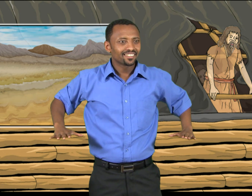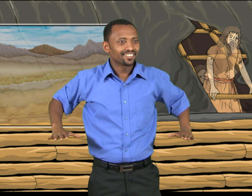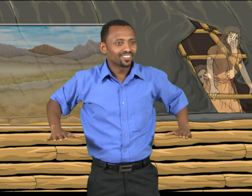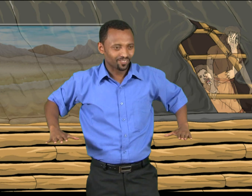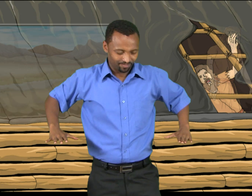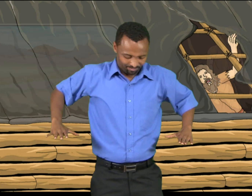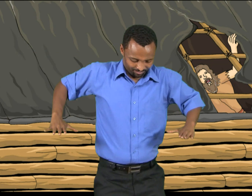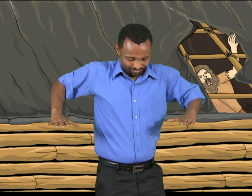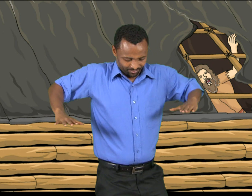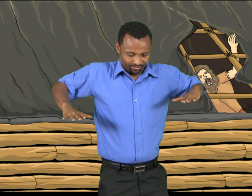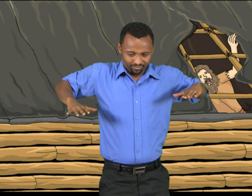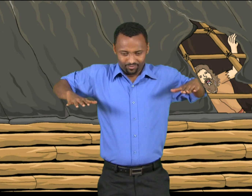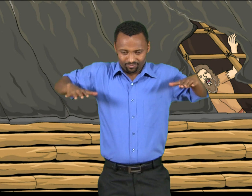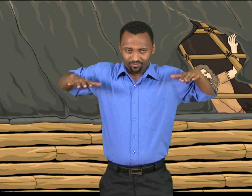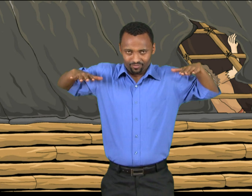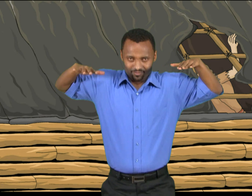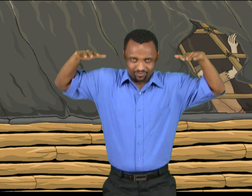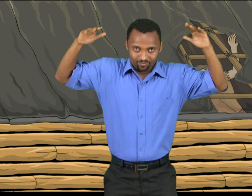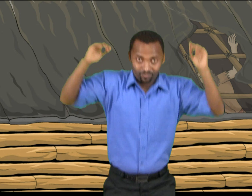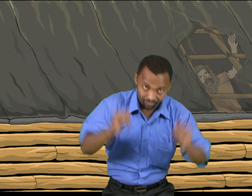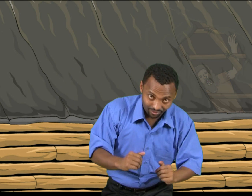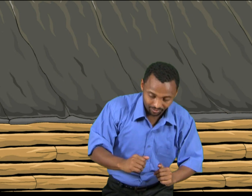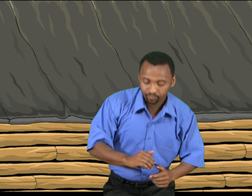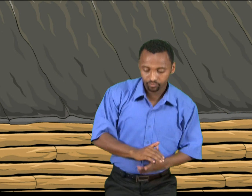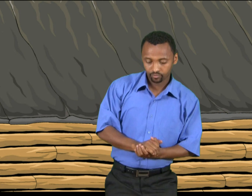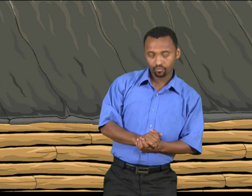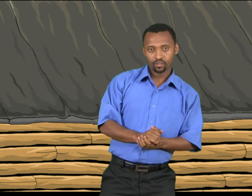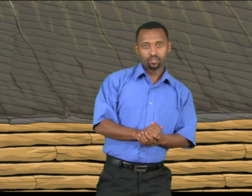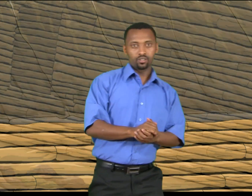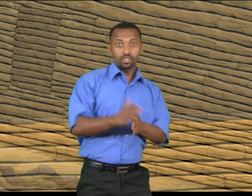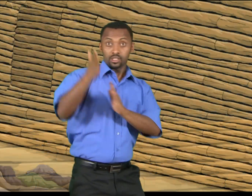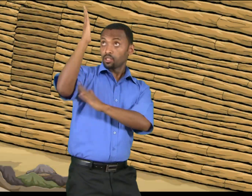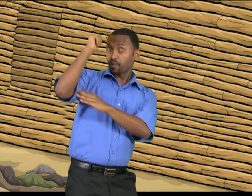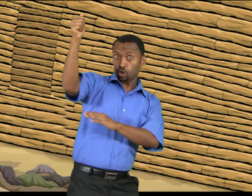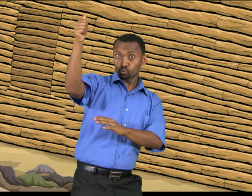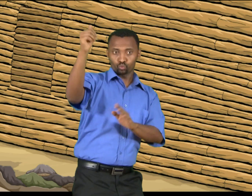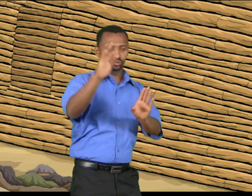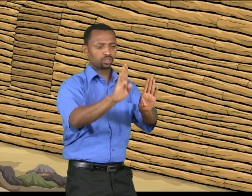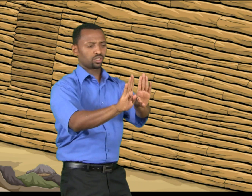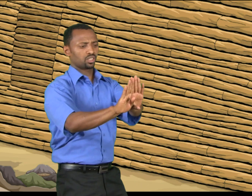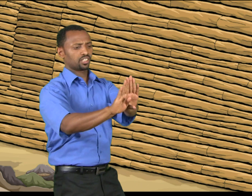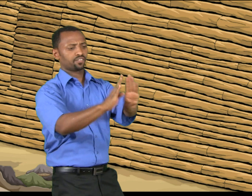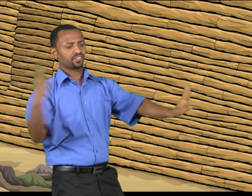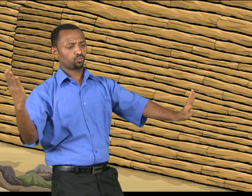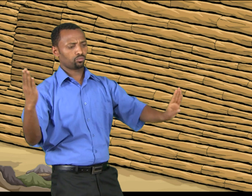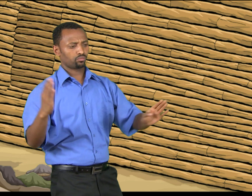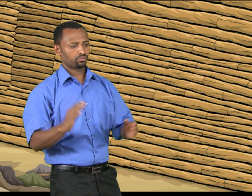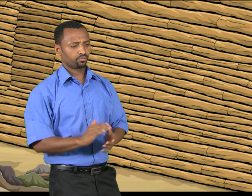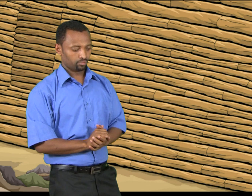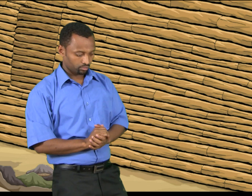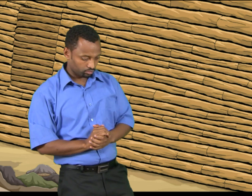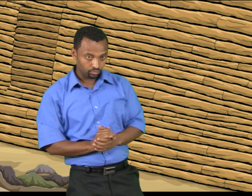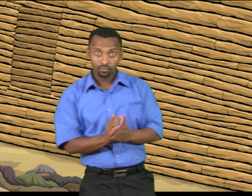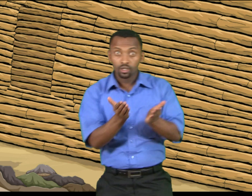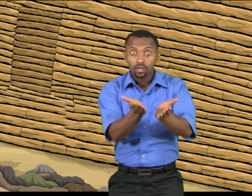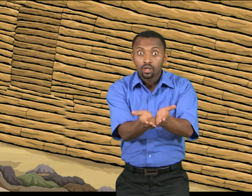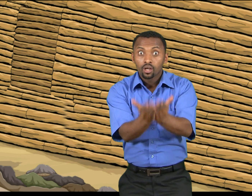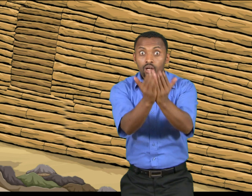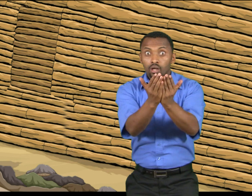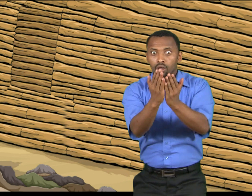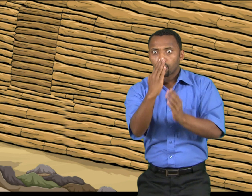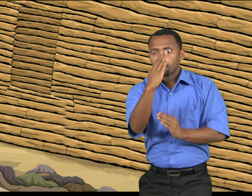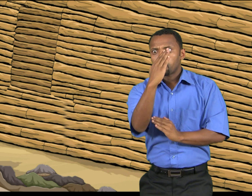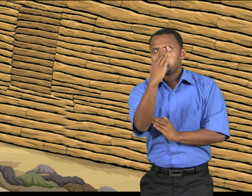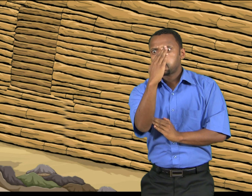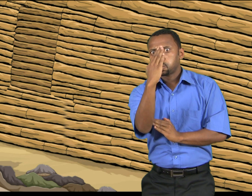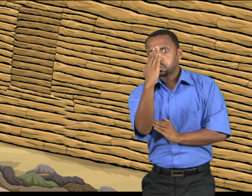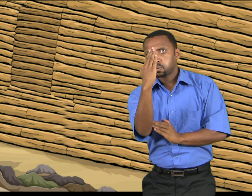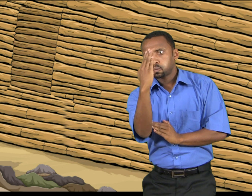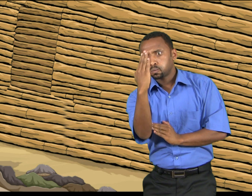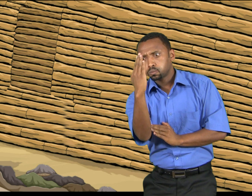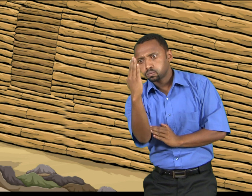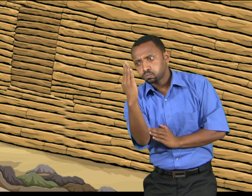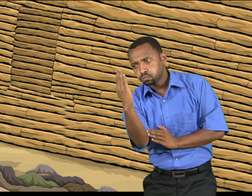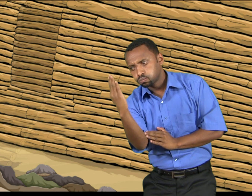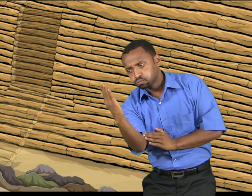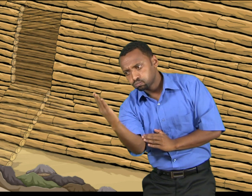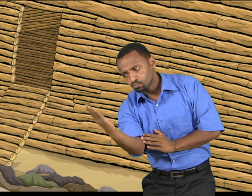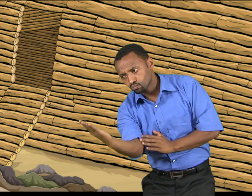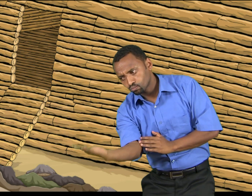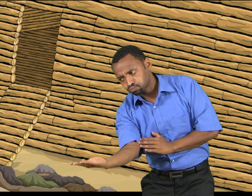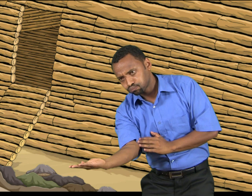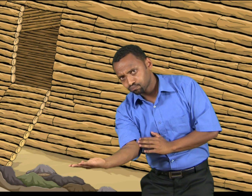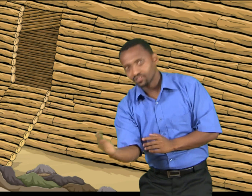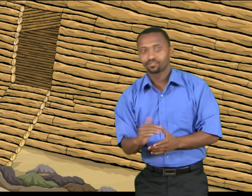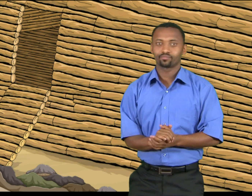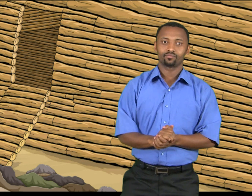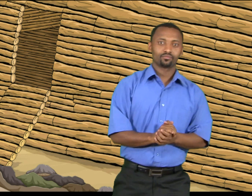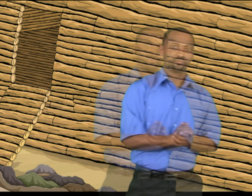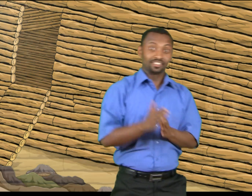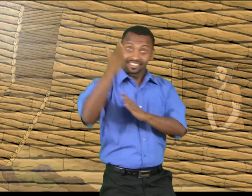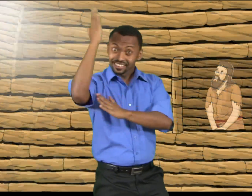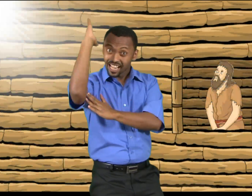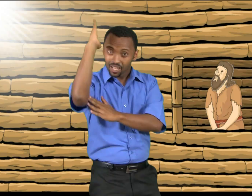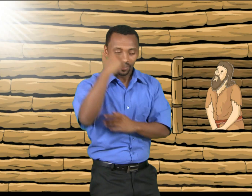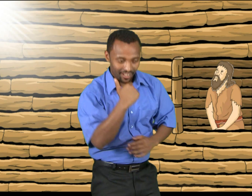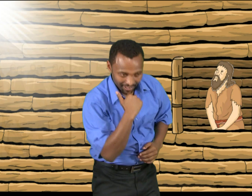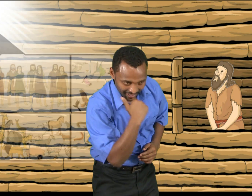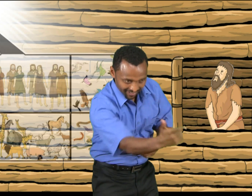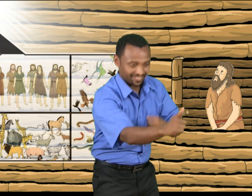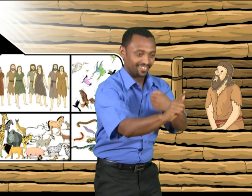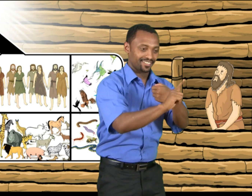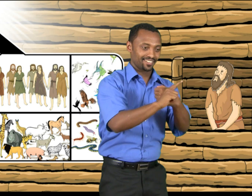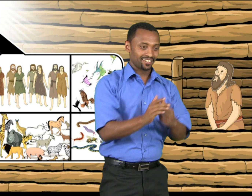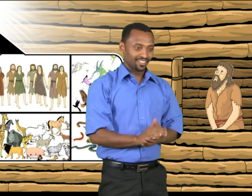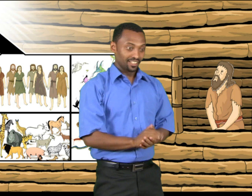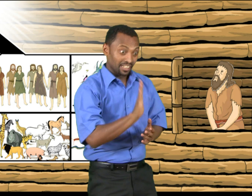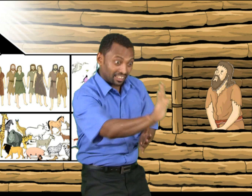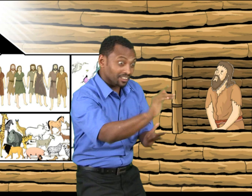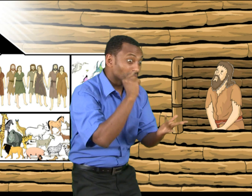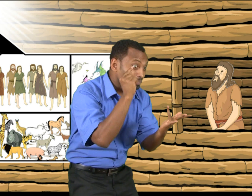By the twenty-seventh day of the second month, the earth was fully dry.